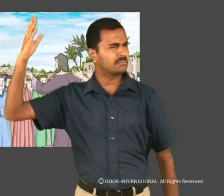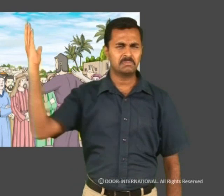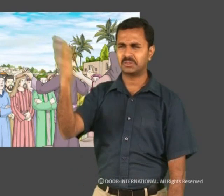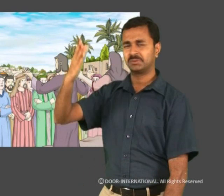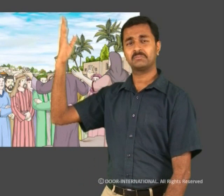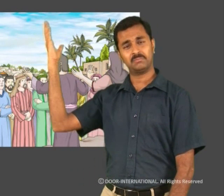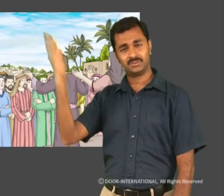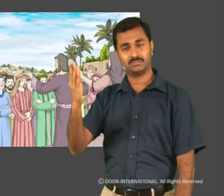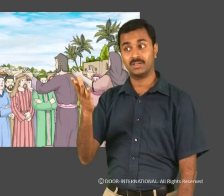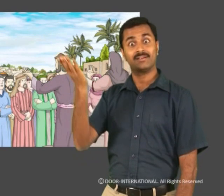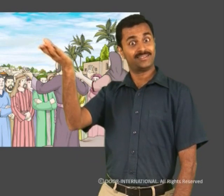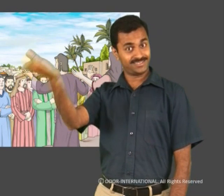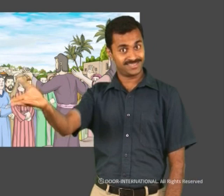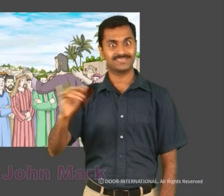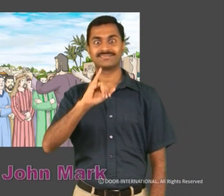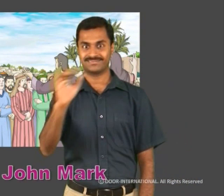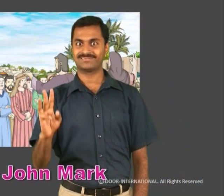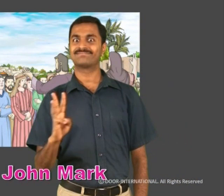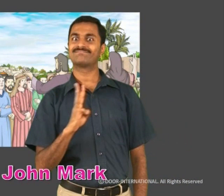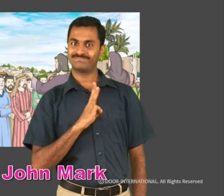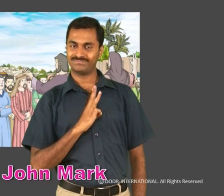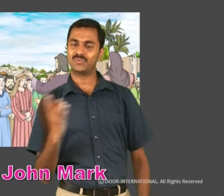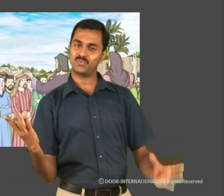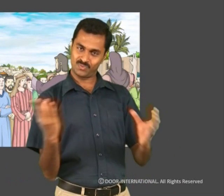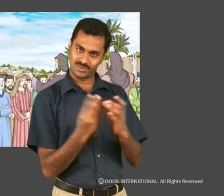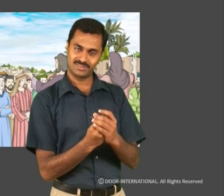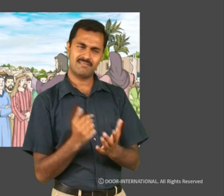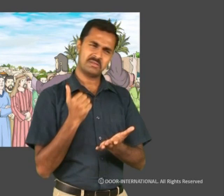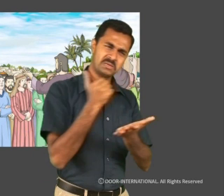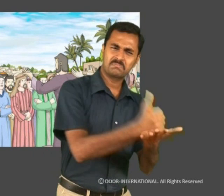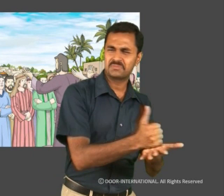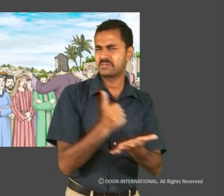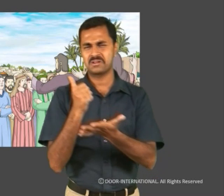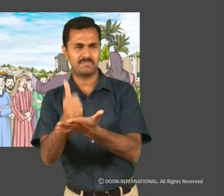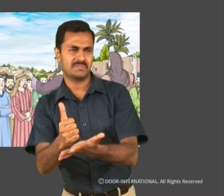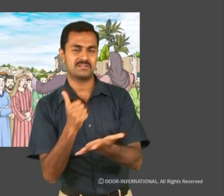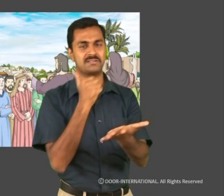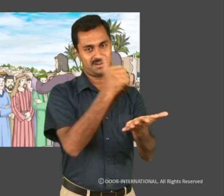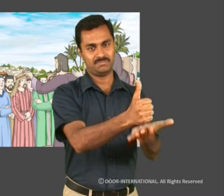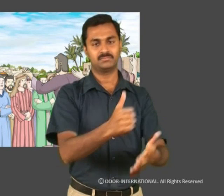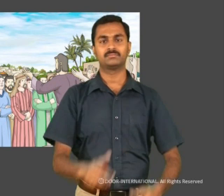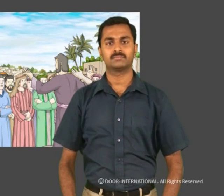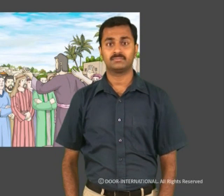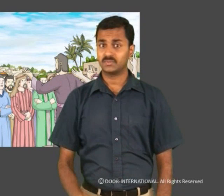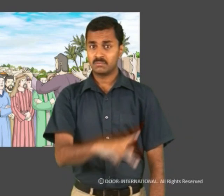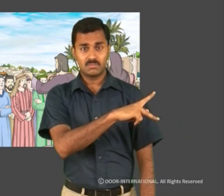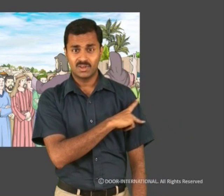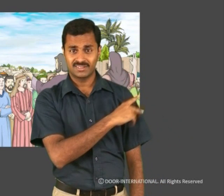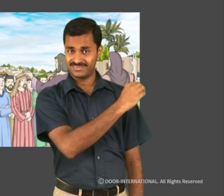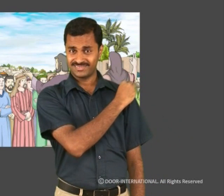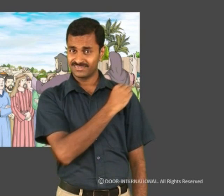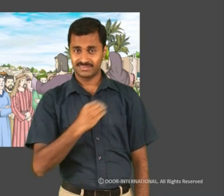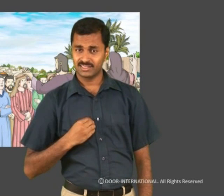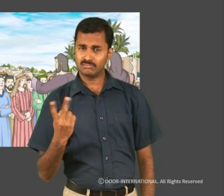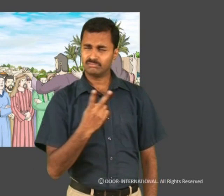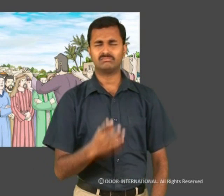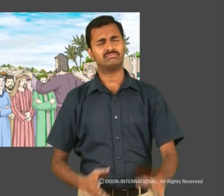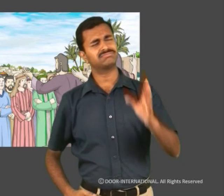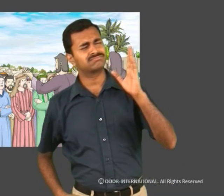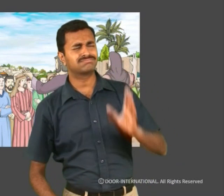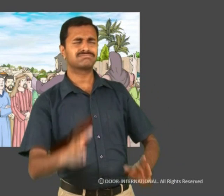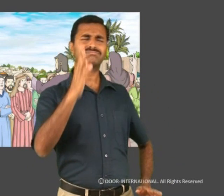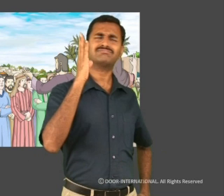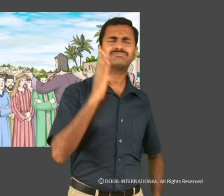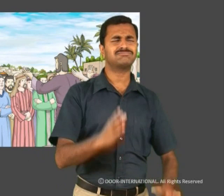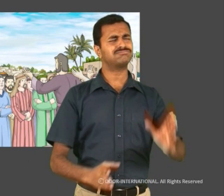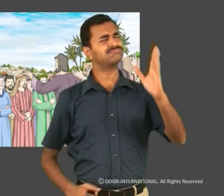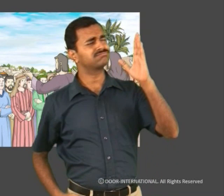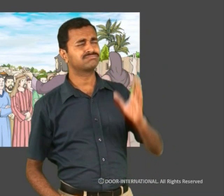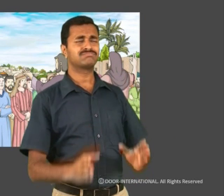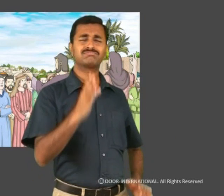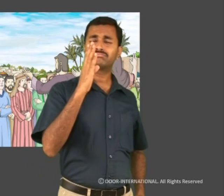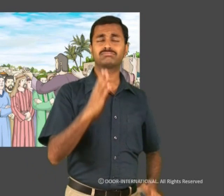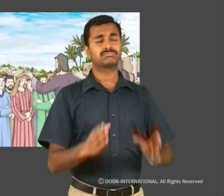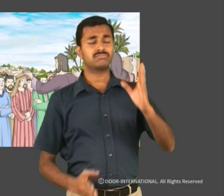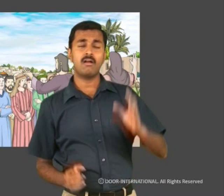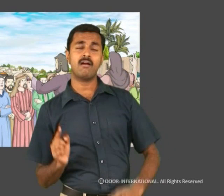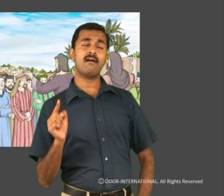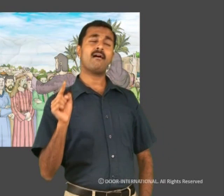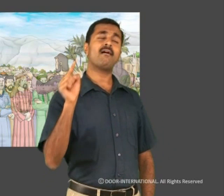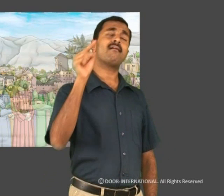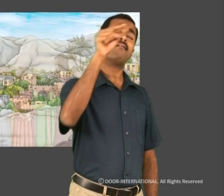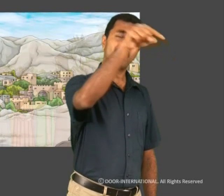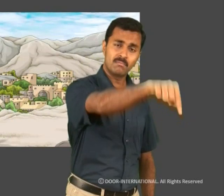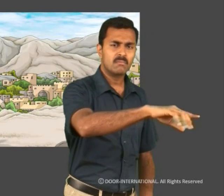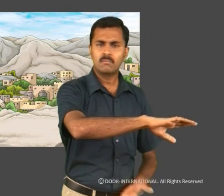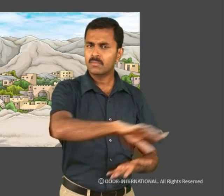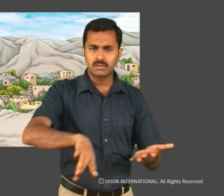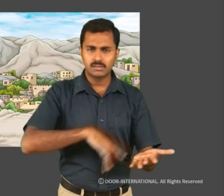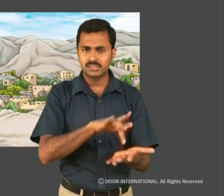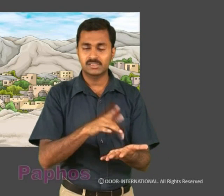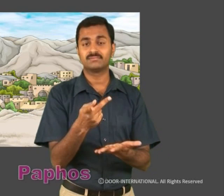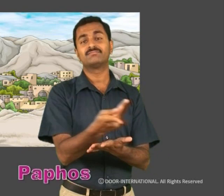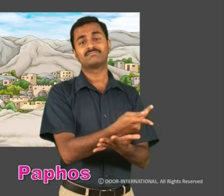And John was with them as their helper.